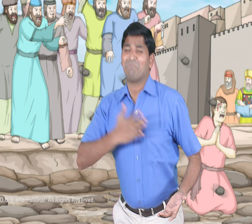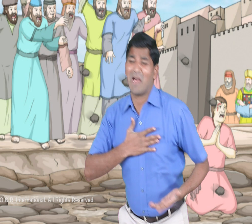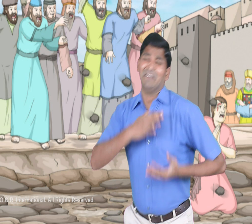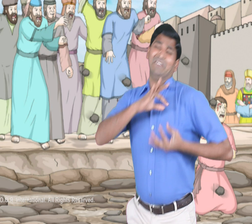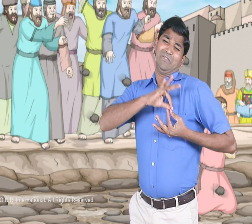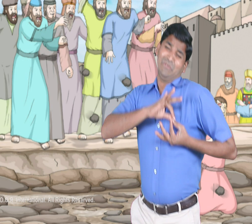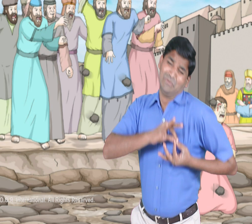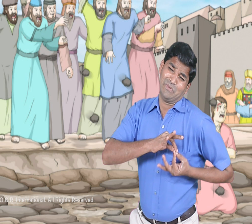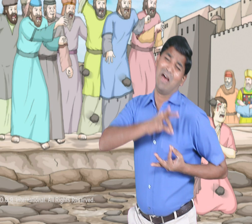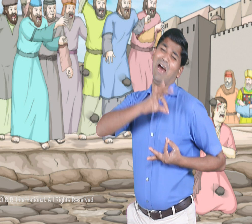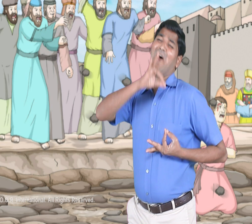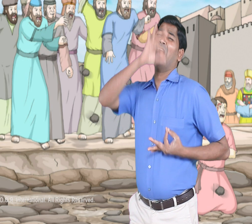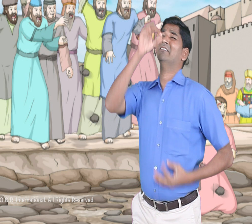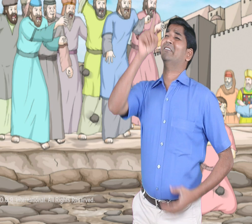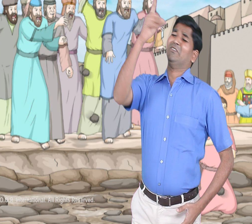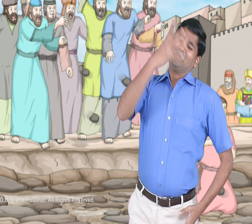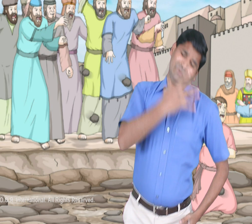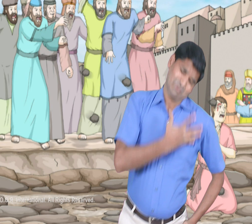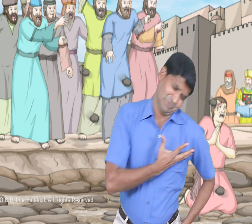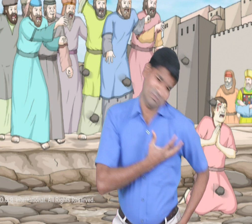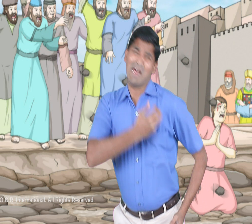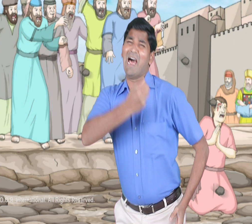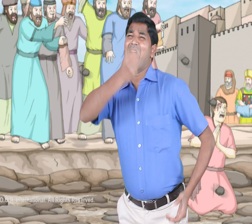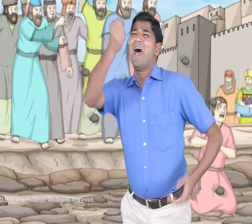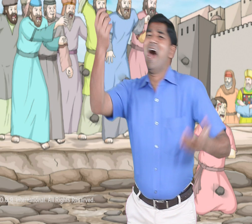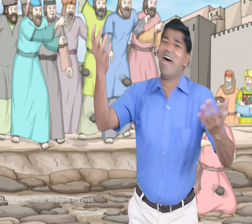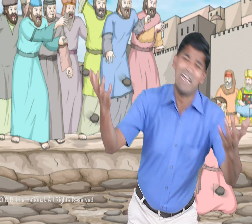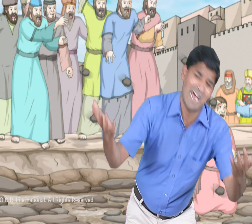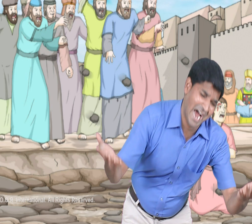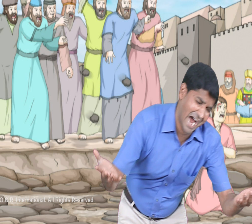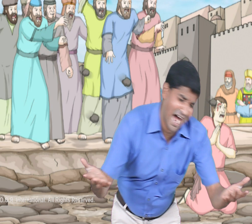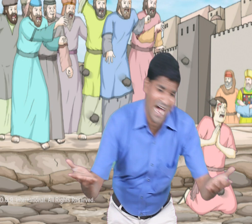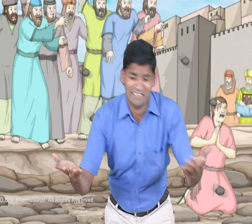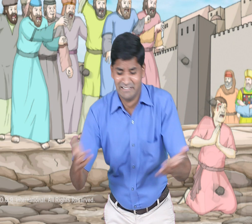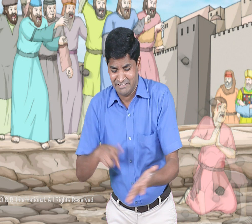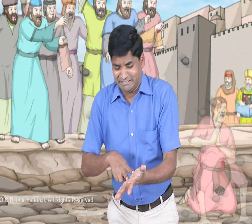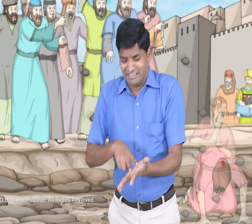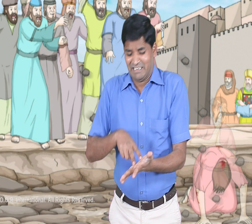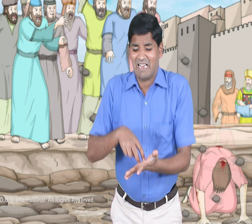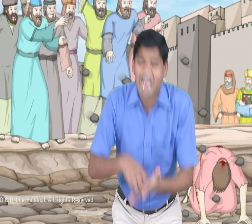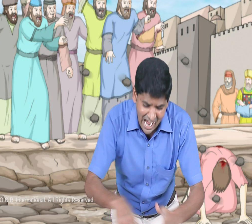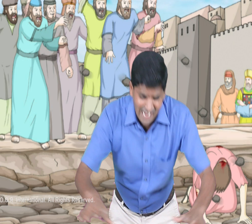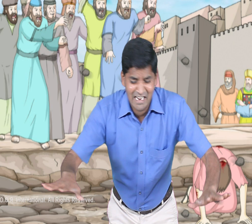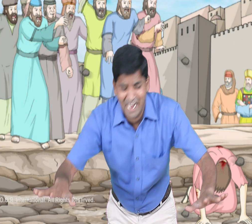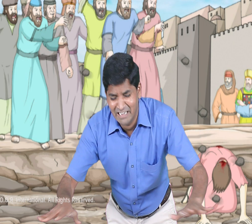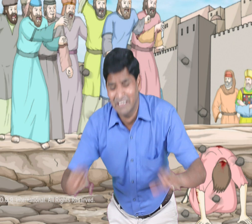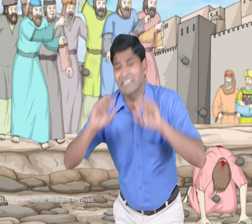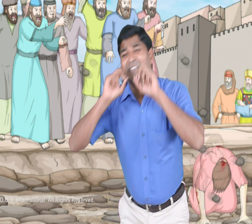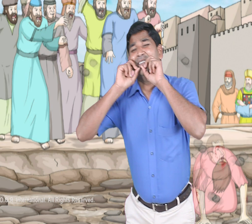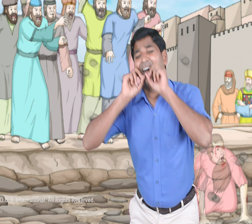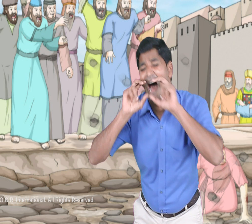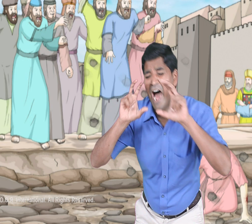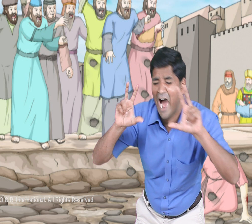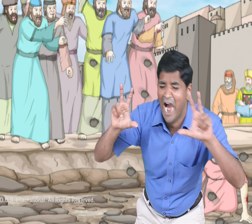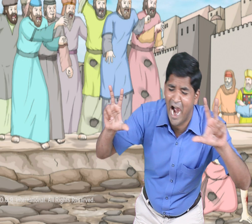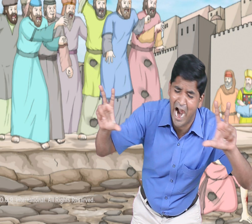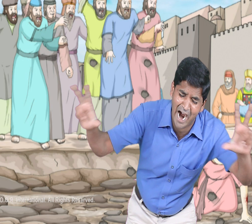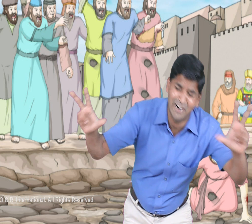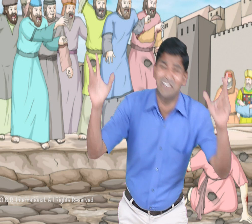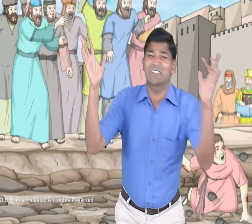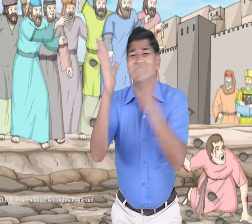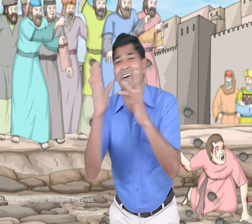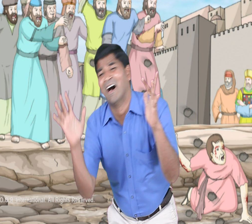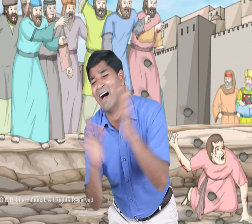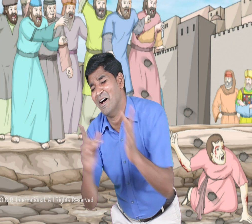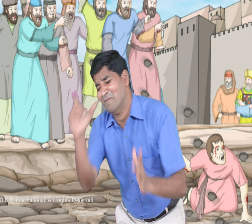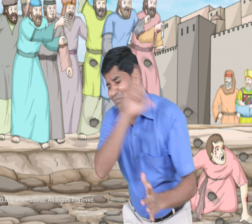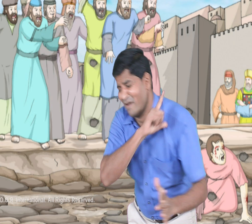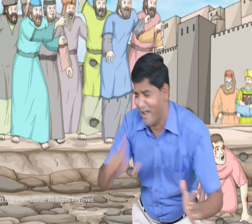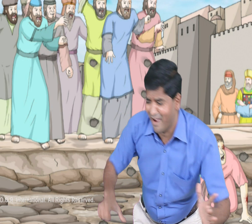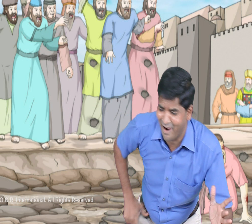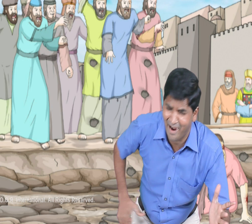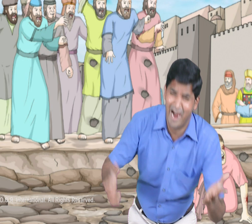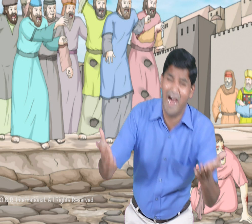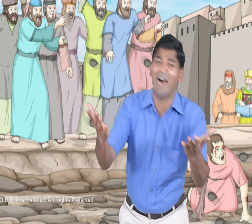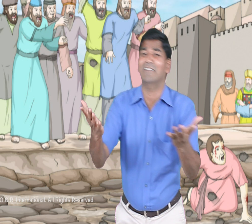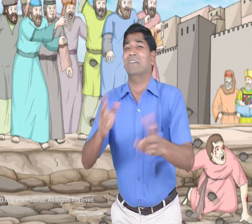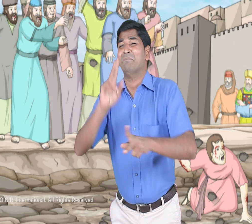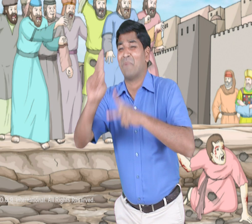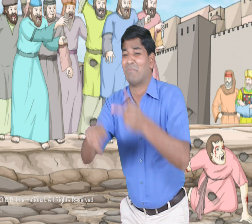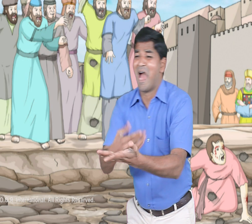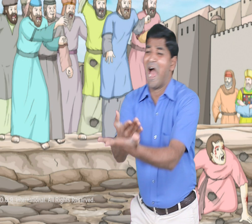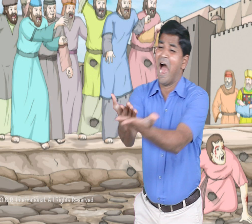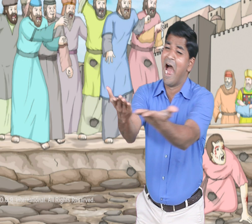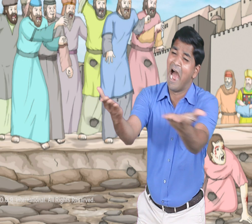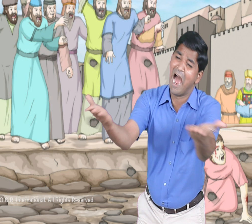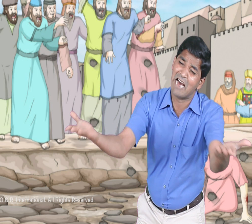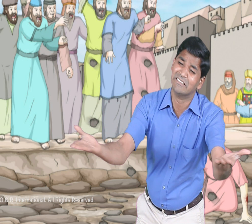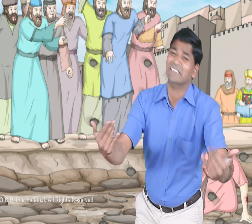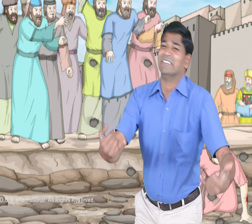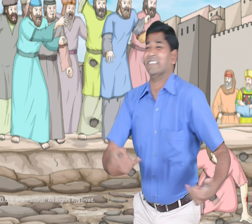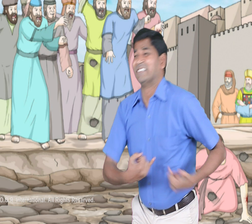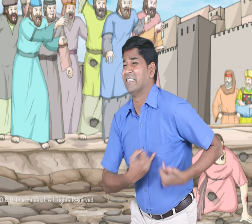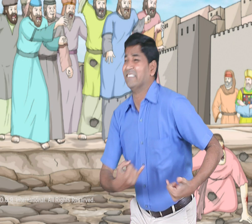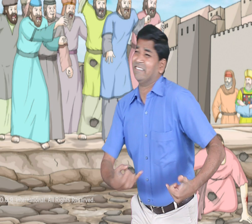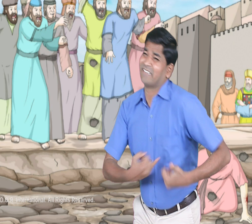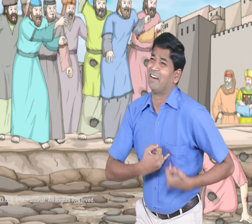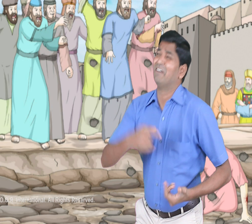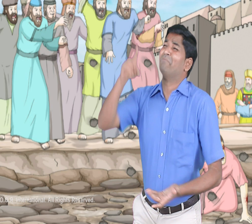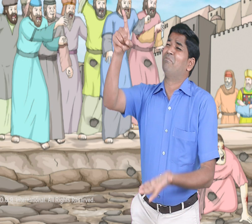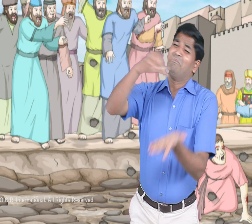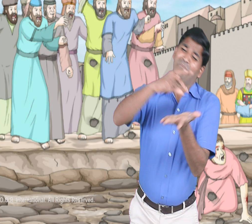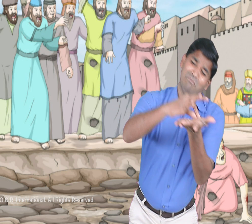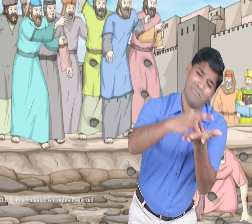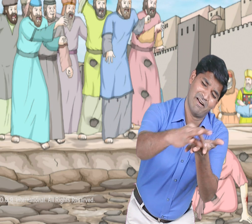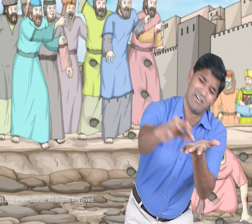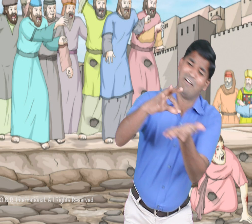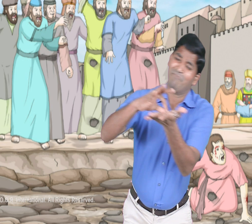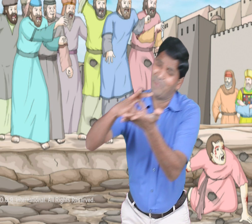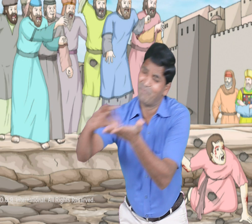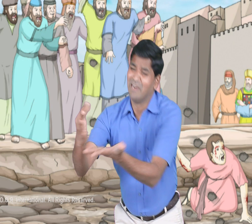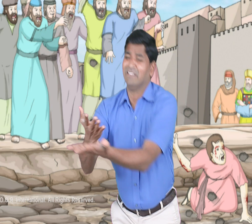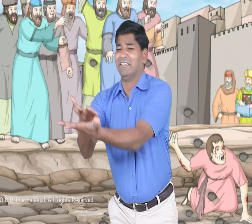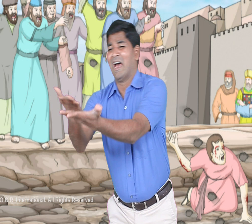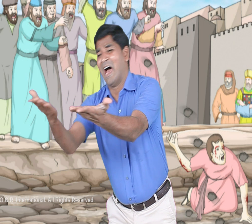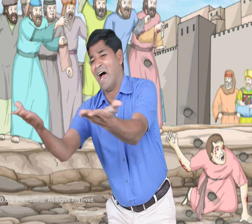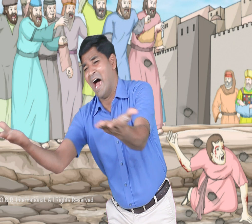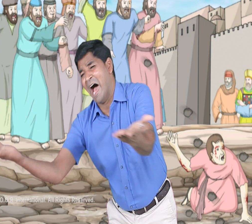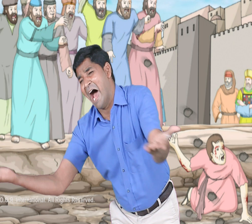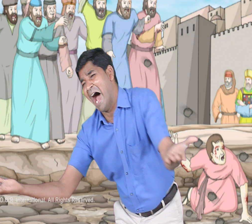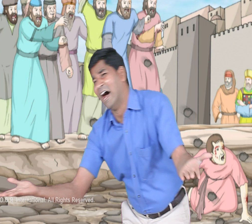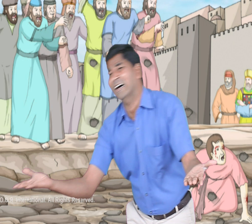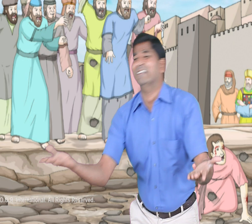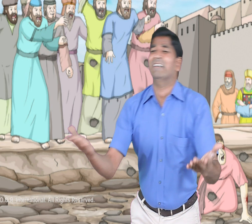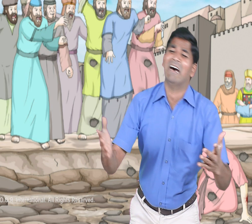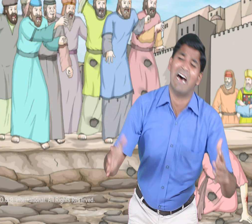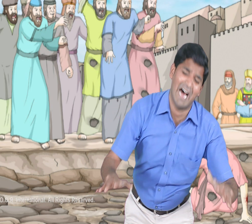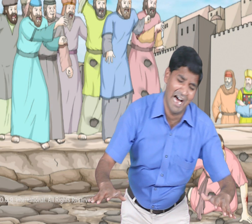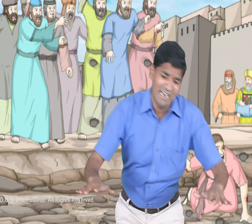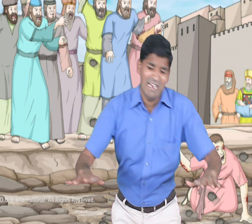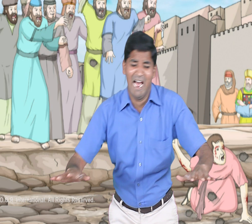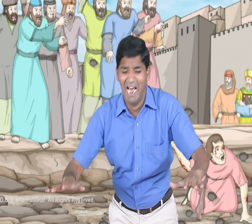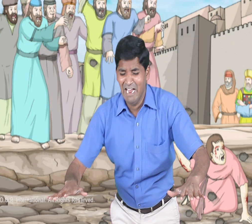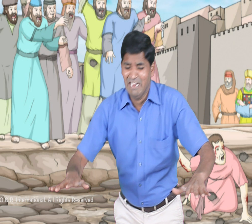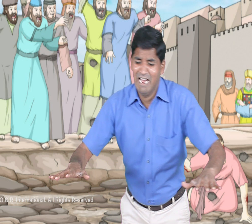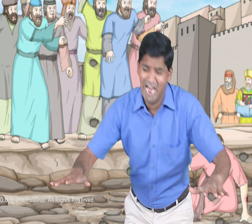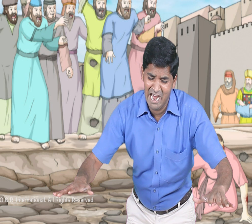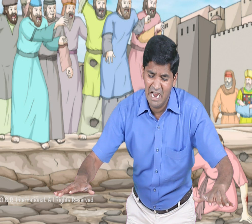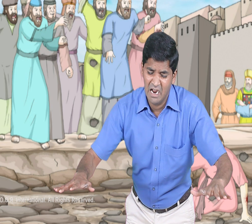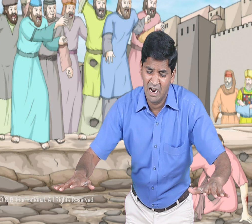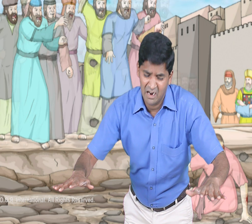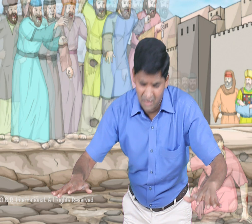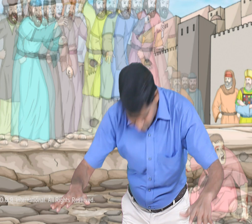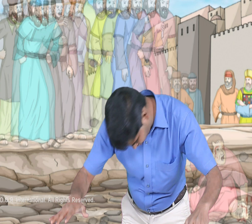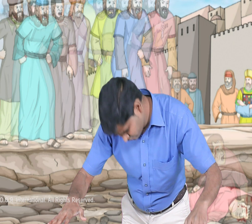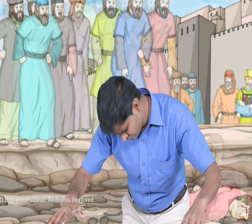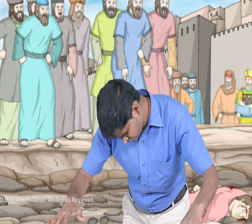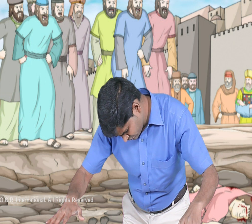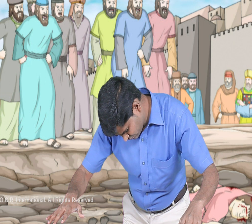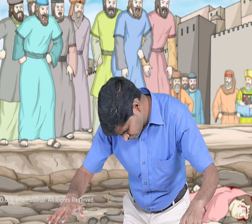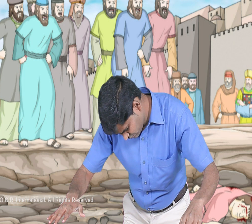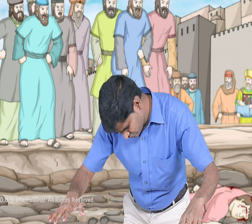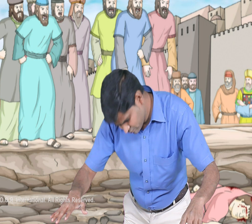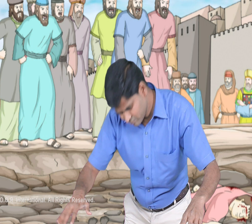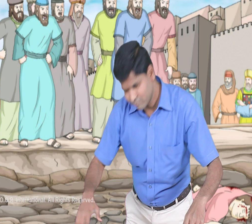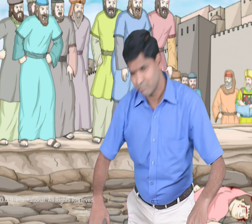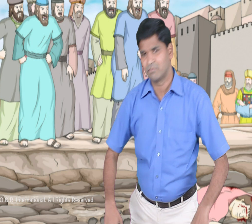Falling on his knees, he cried out in a loud voice, “Lord, do not hold this sin against them.”